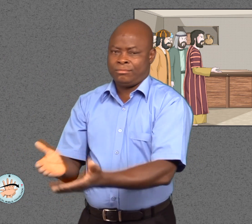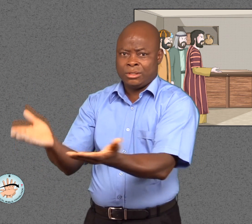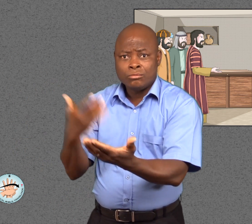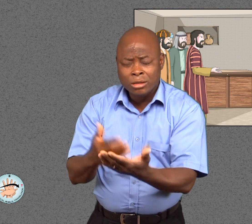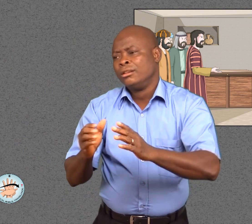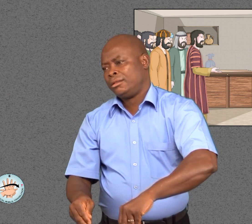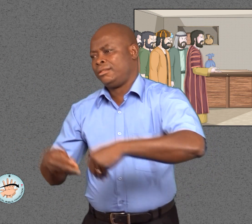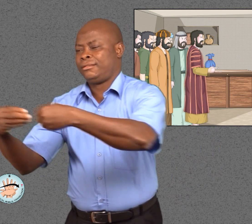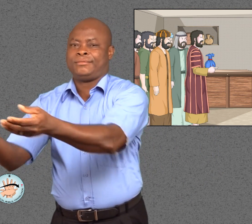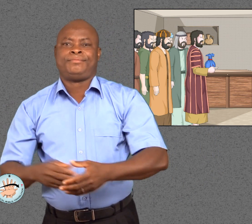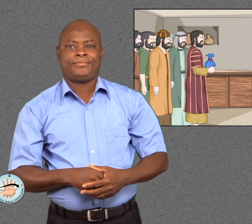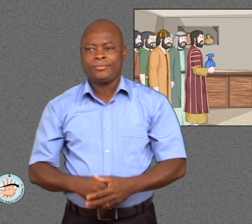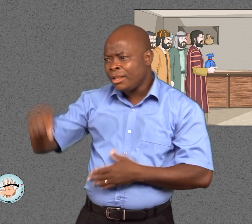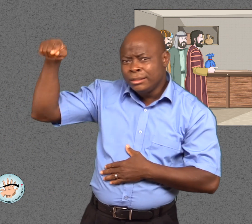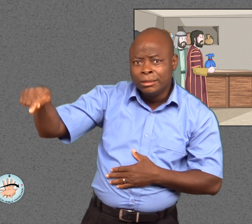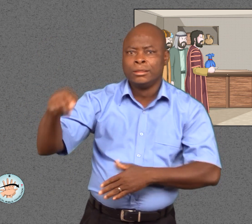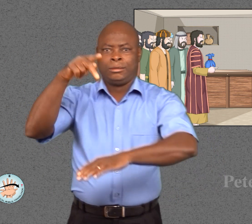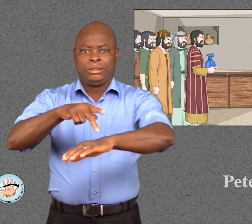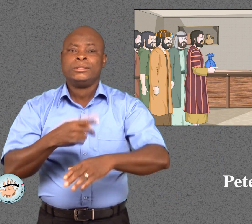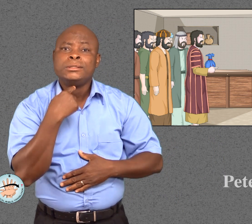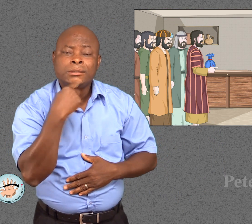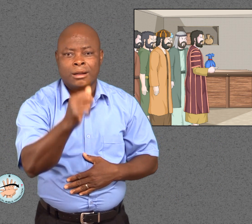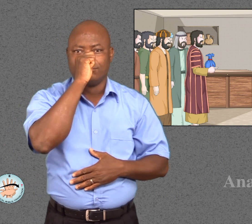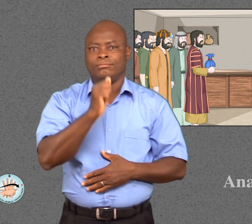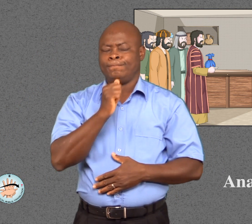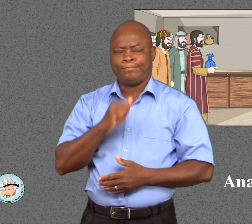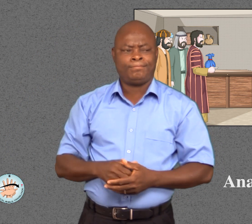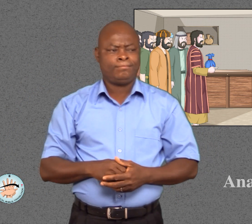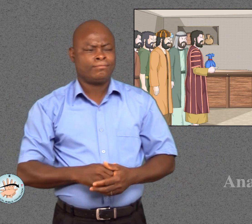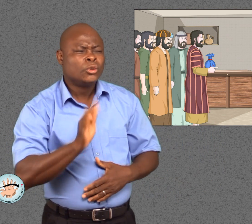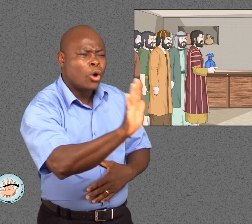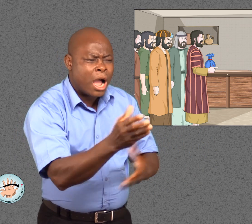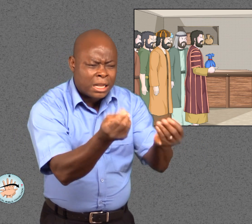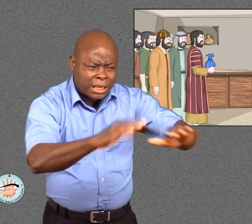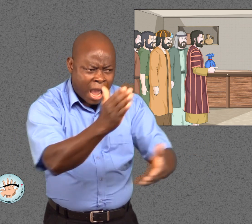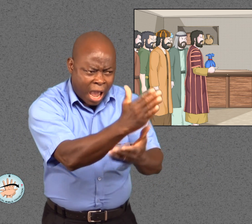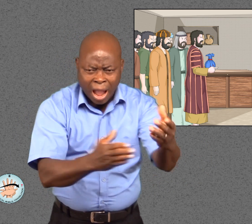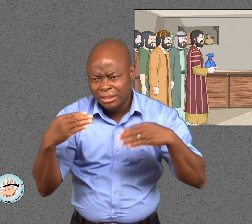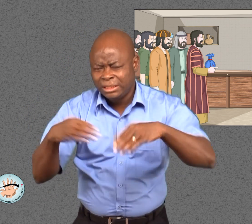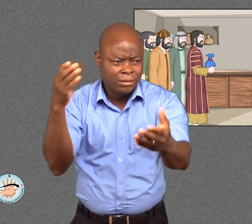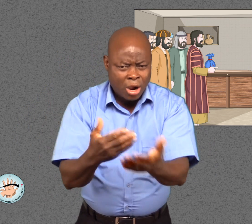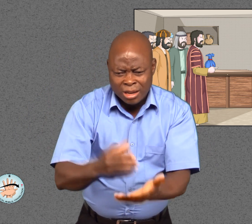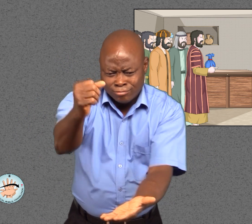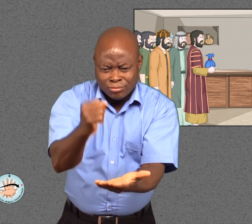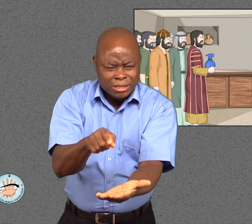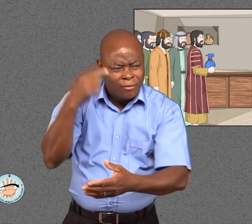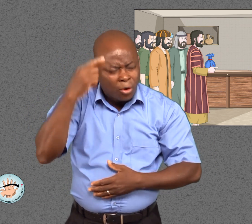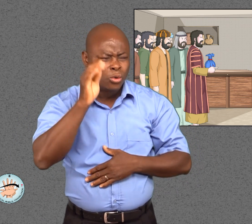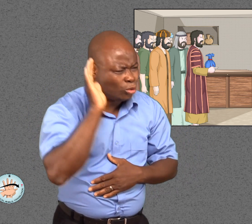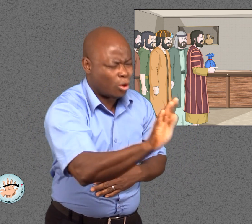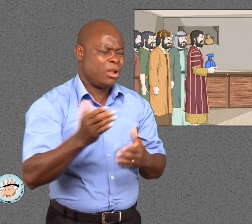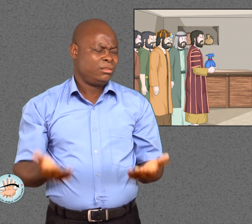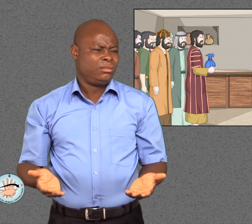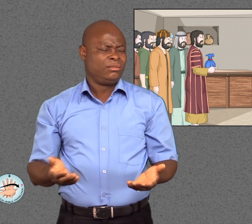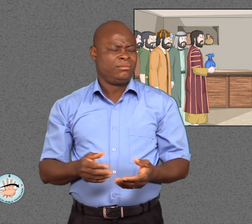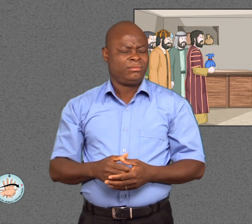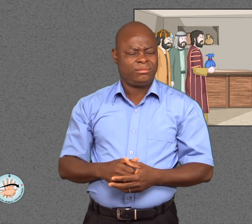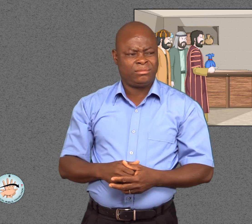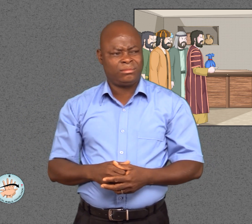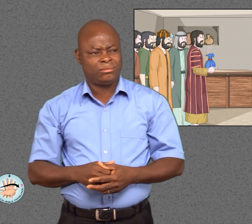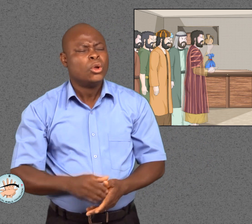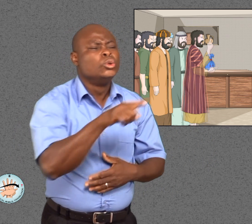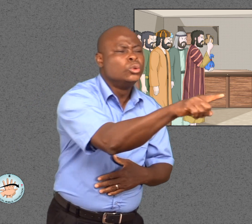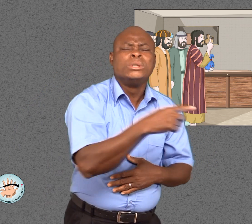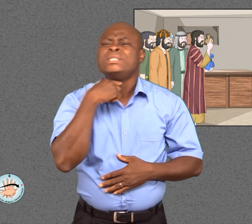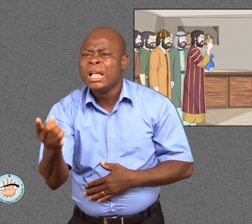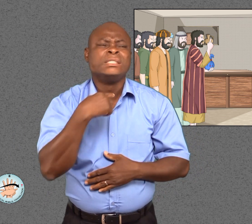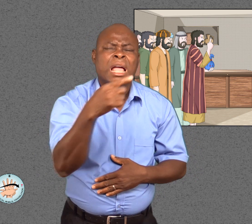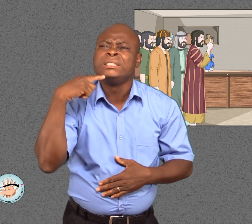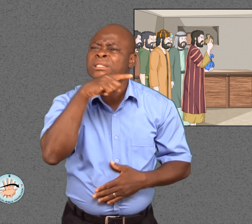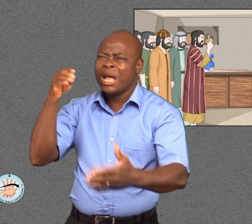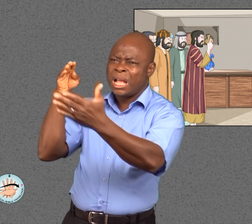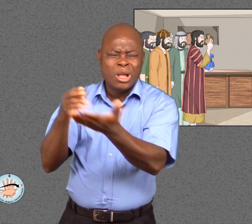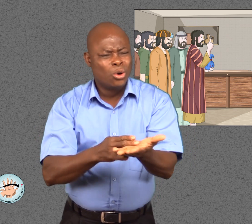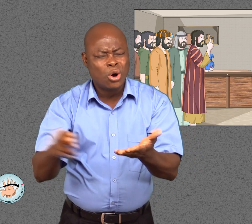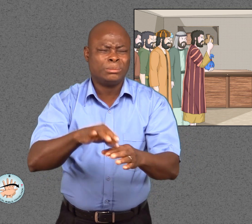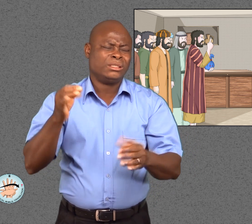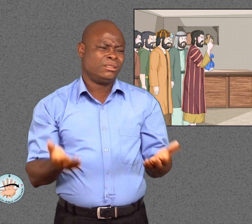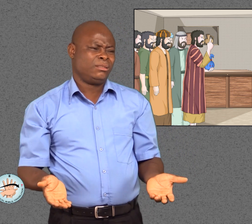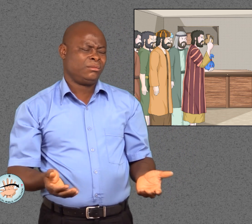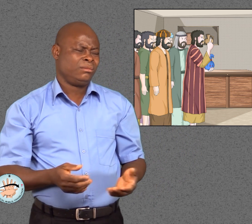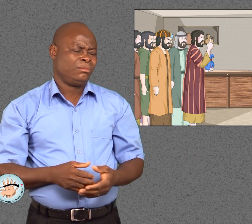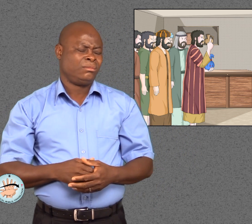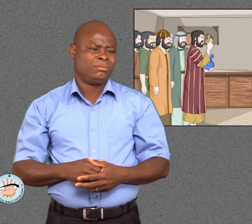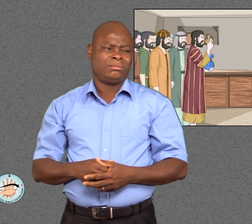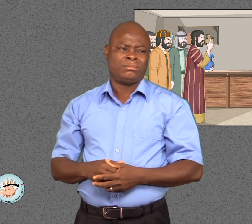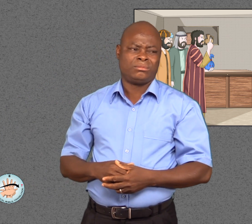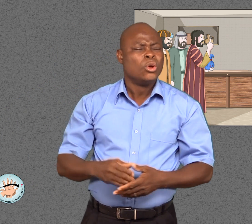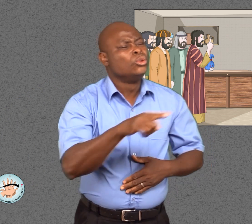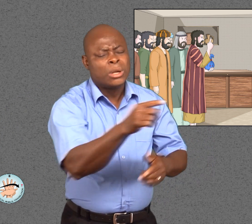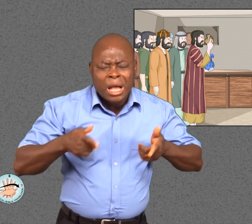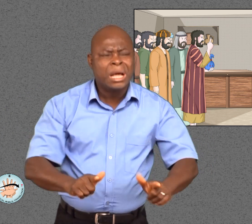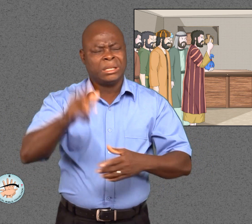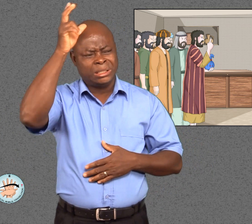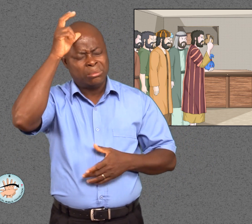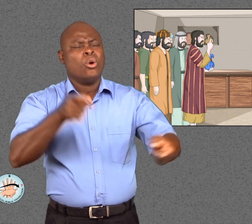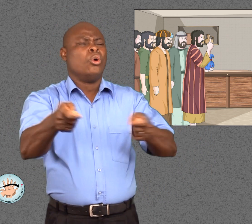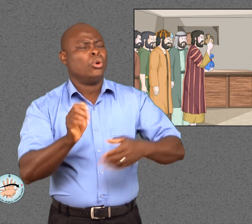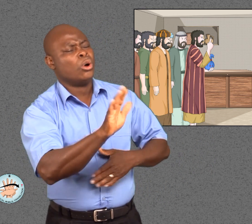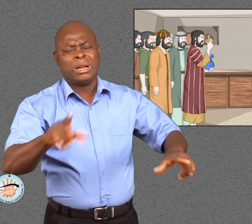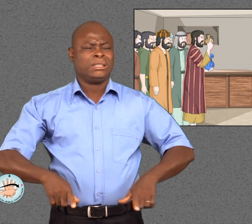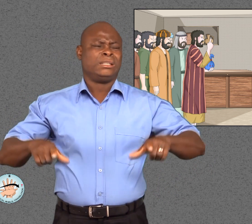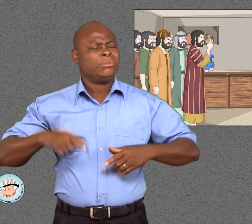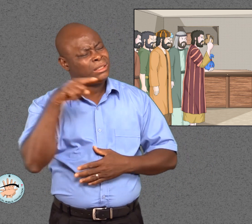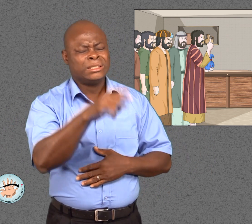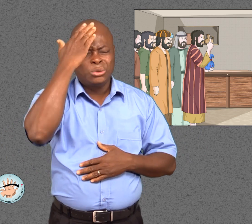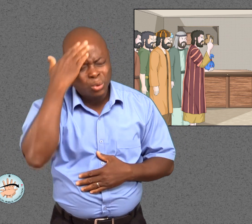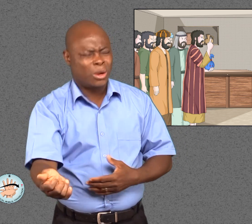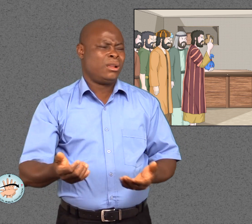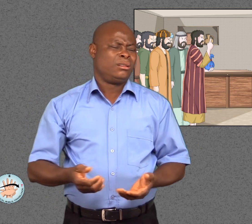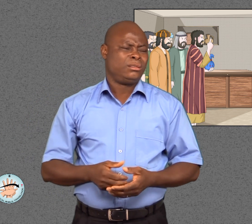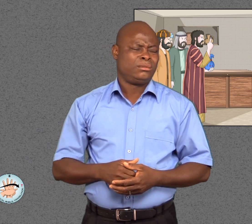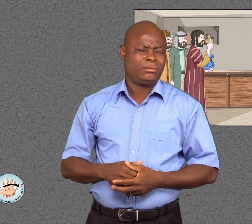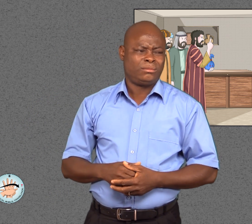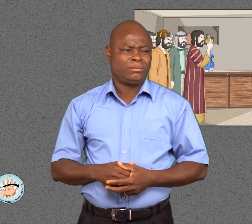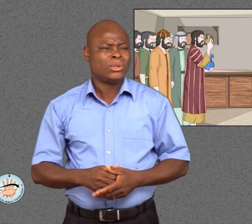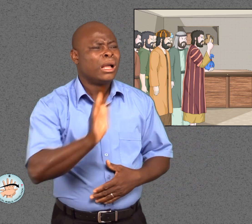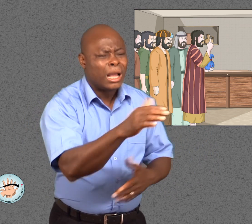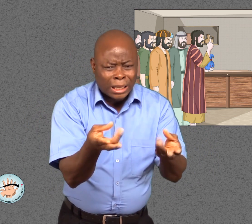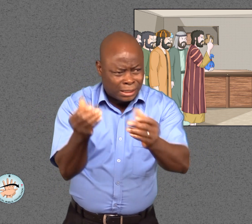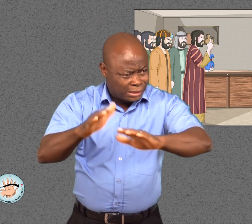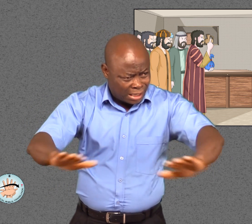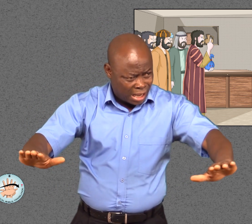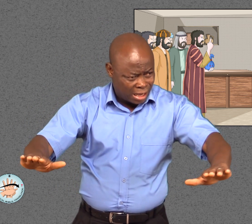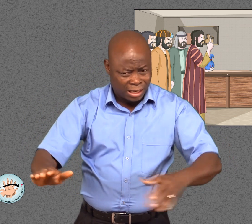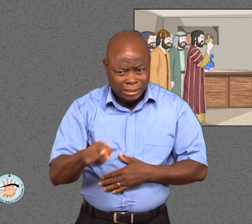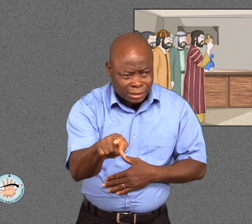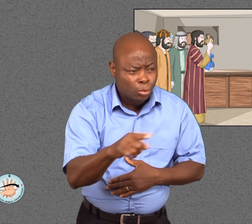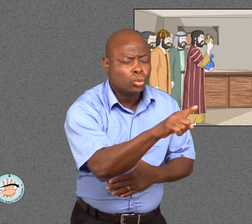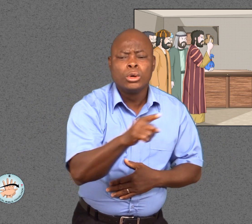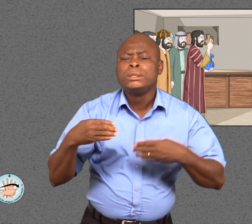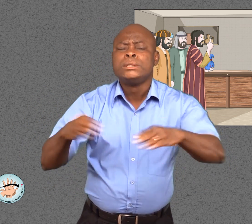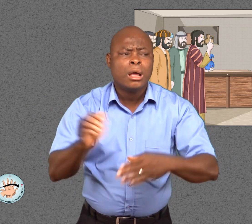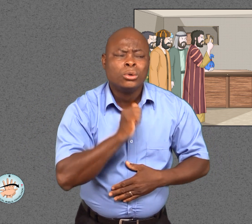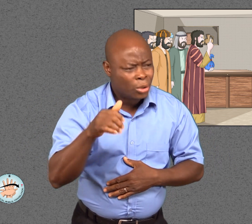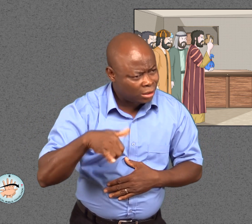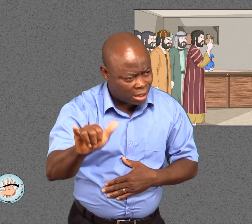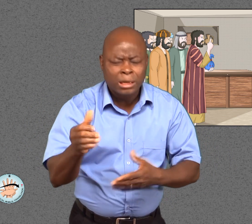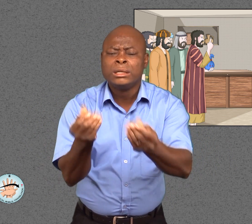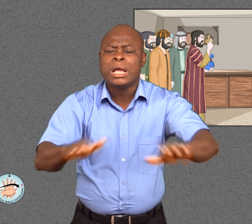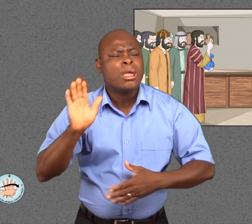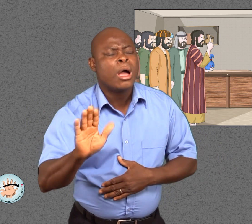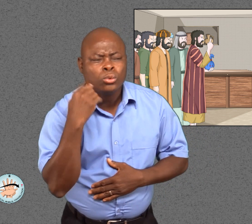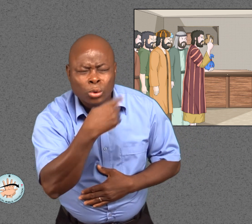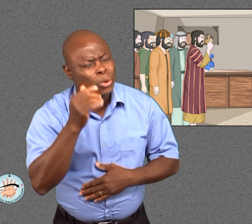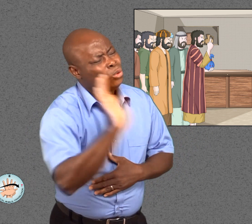Then Peter said, “Ananias, how is it that Satan has filled your heart to lie to the Holy Spirit and withhold some of the proceeds from the land?